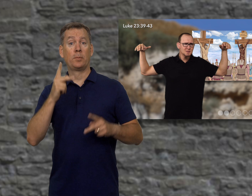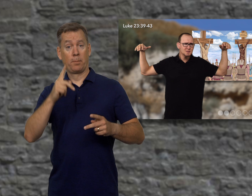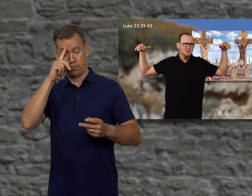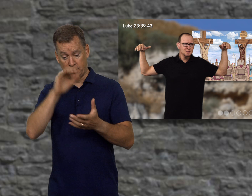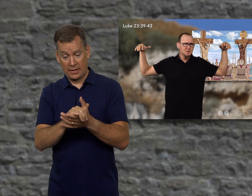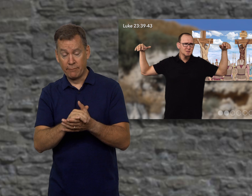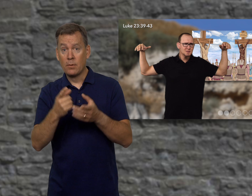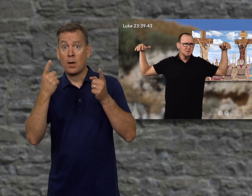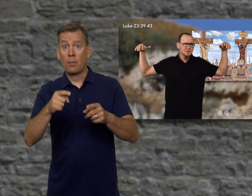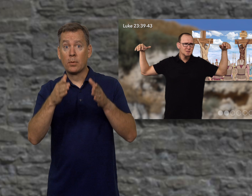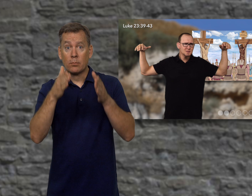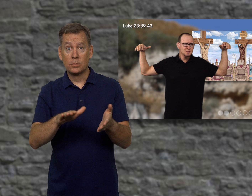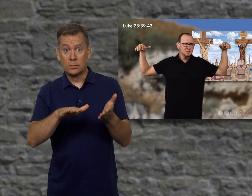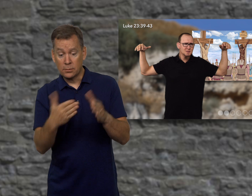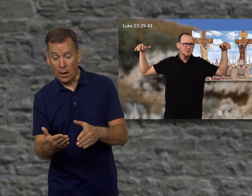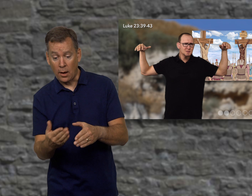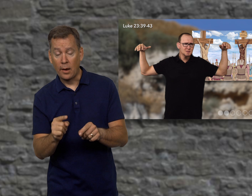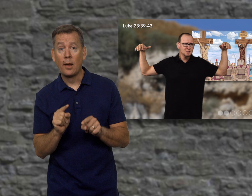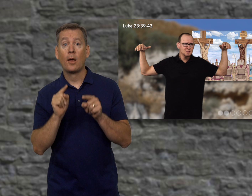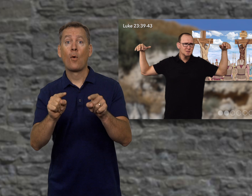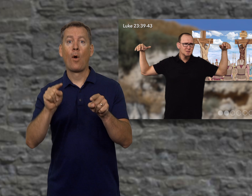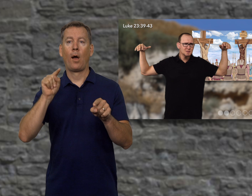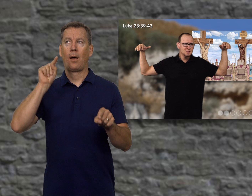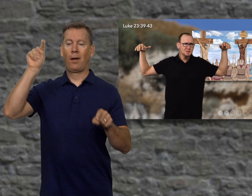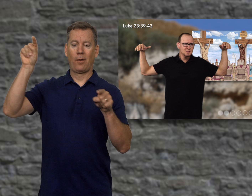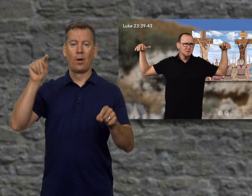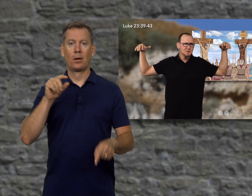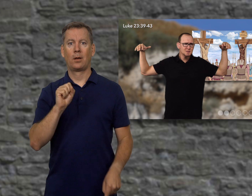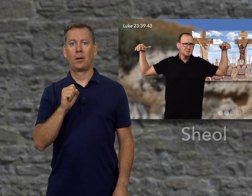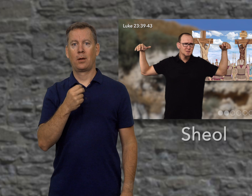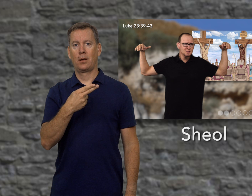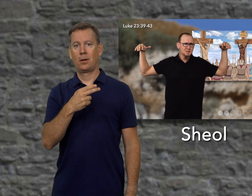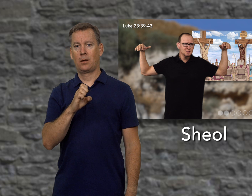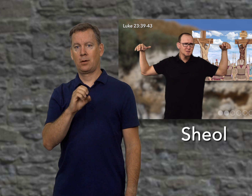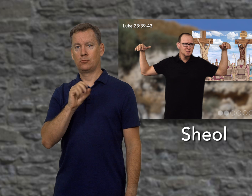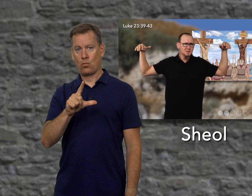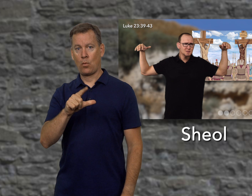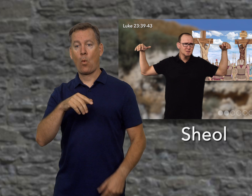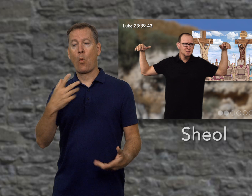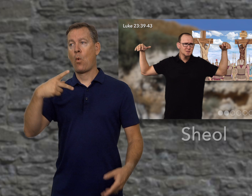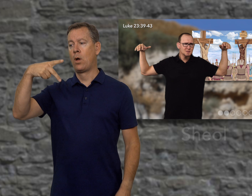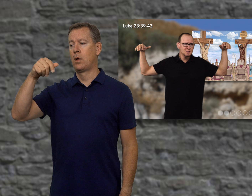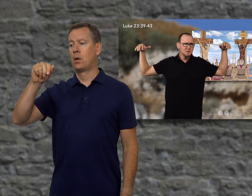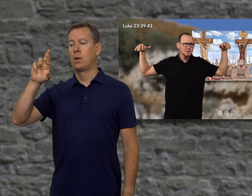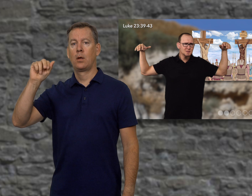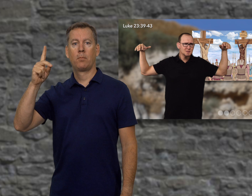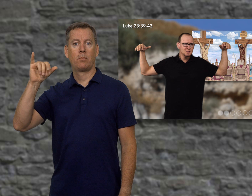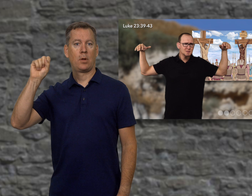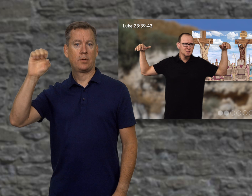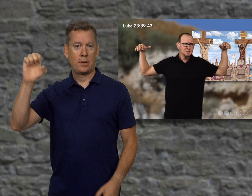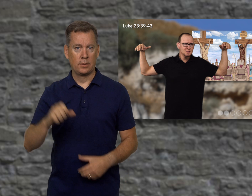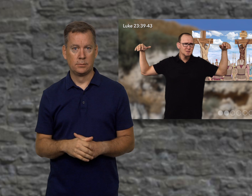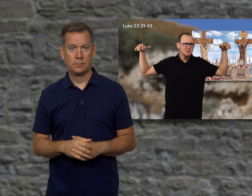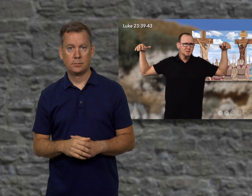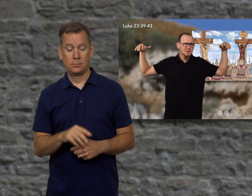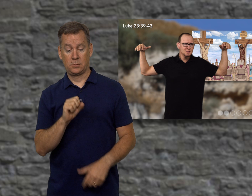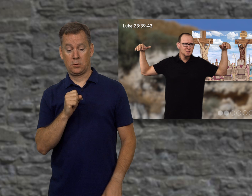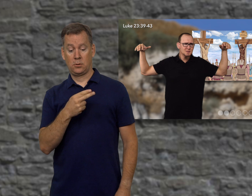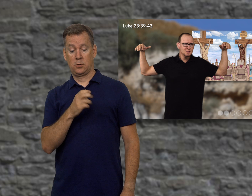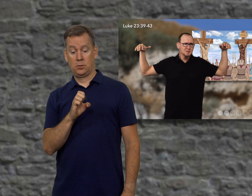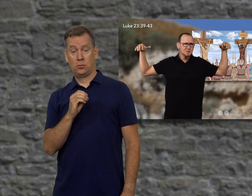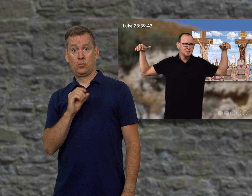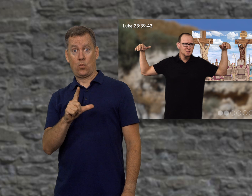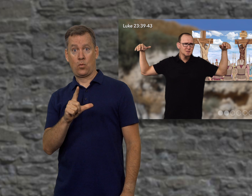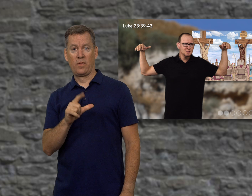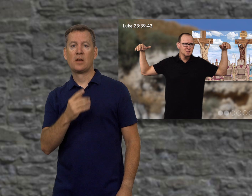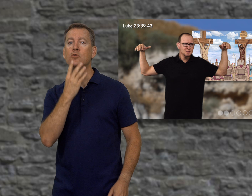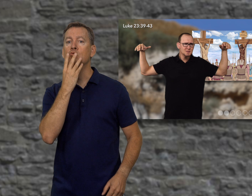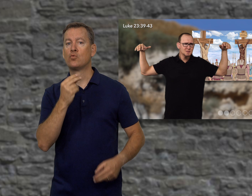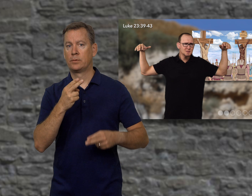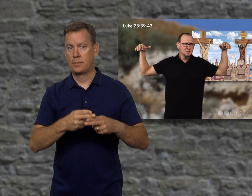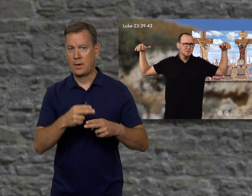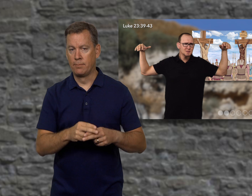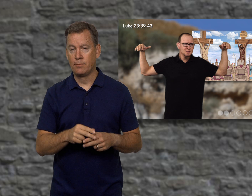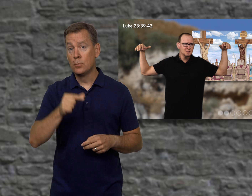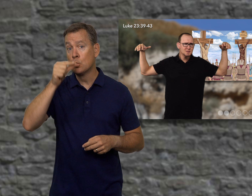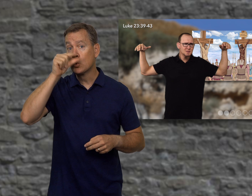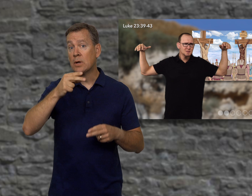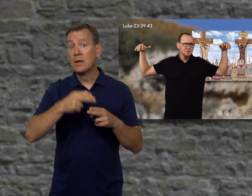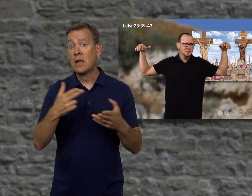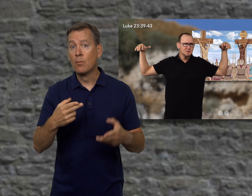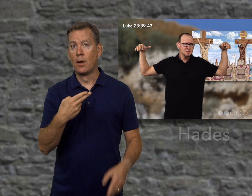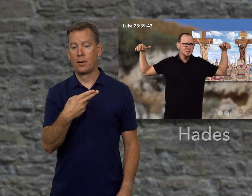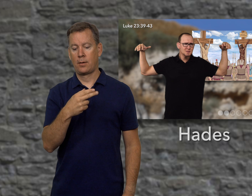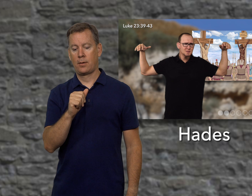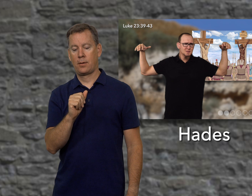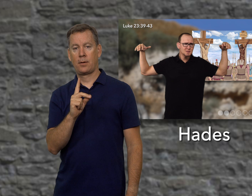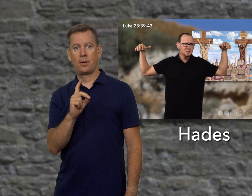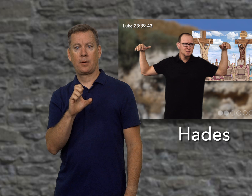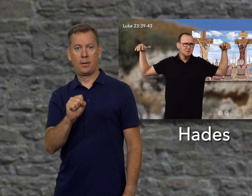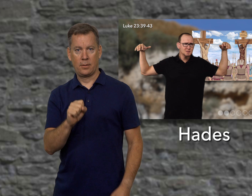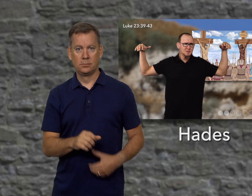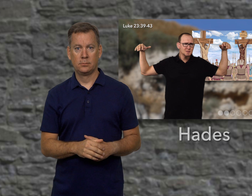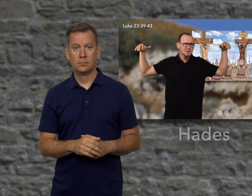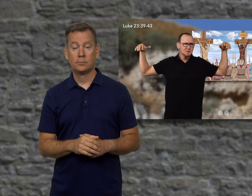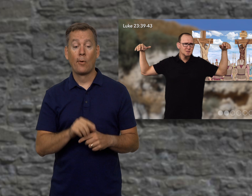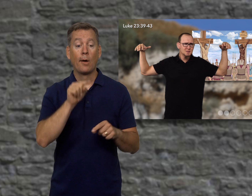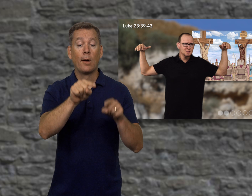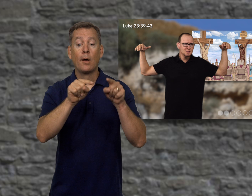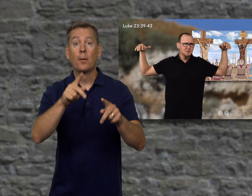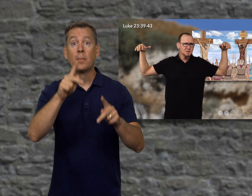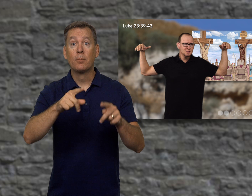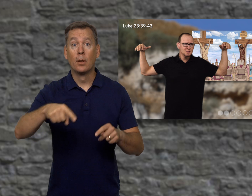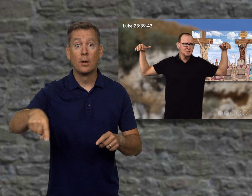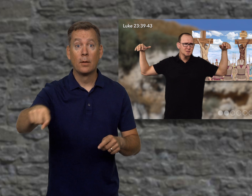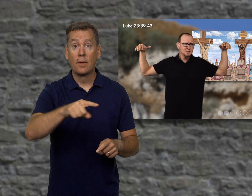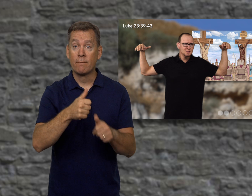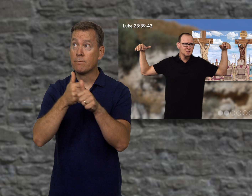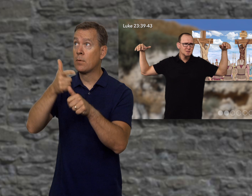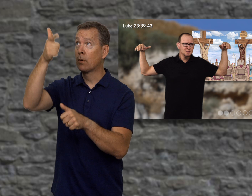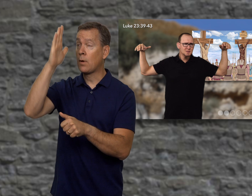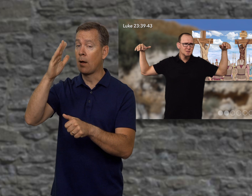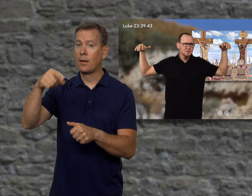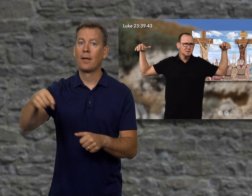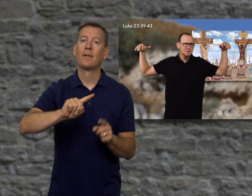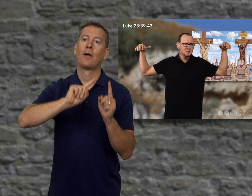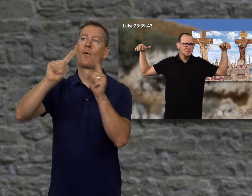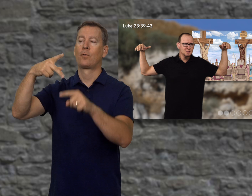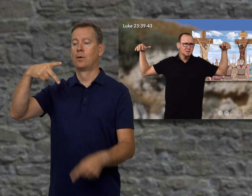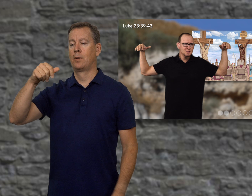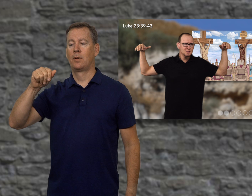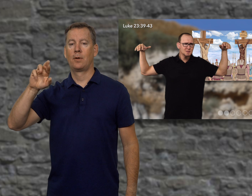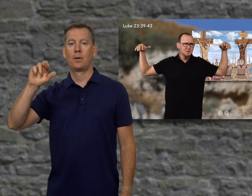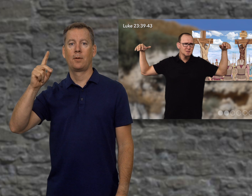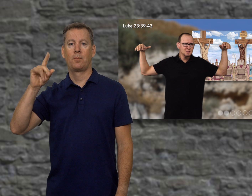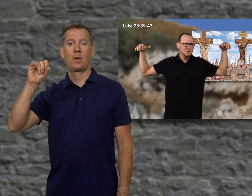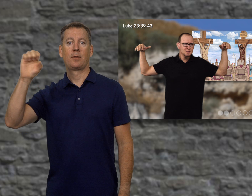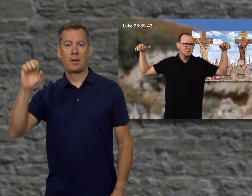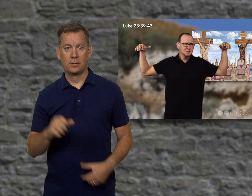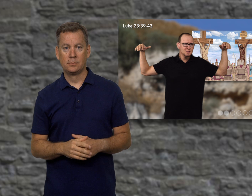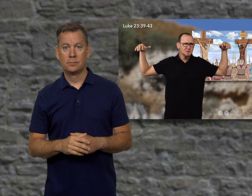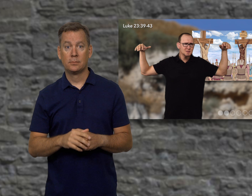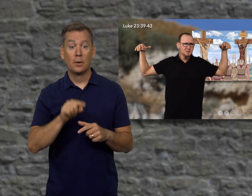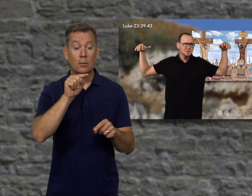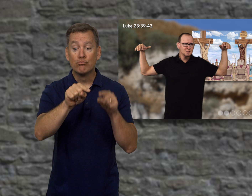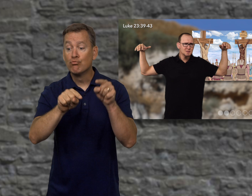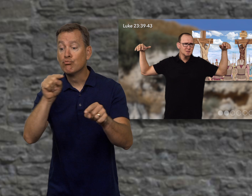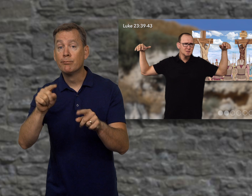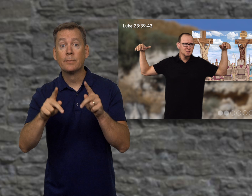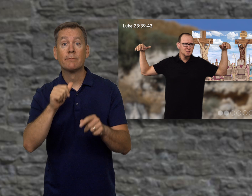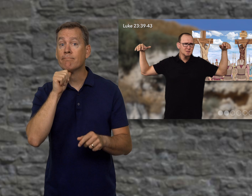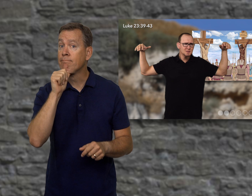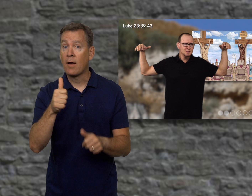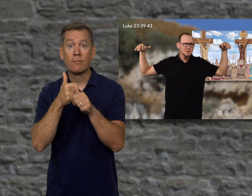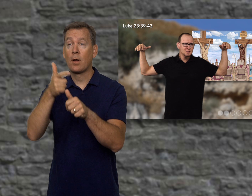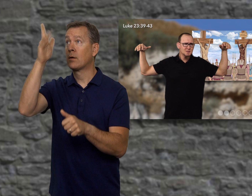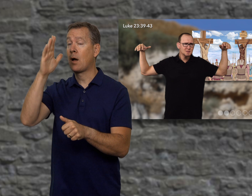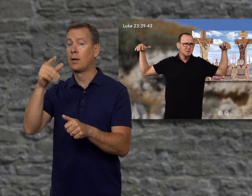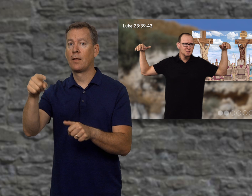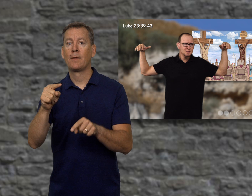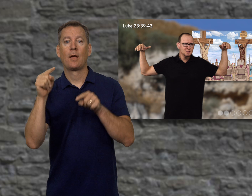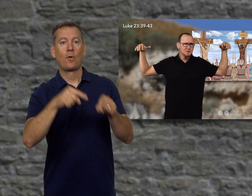Then he said, “Jesus, remember me when You come into Your kingdom!”